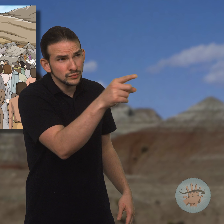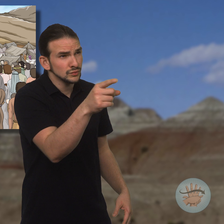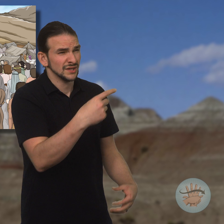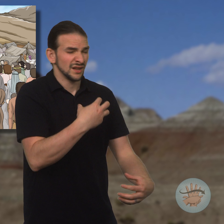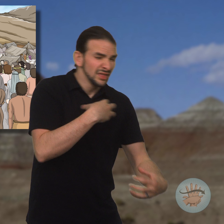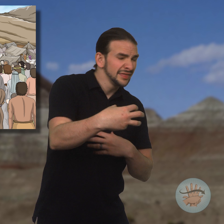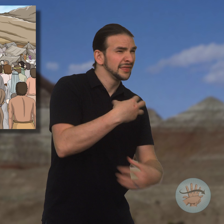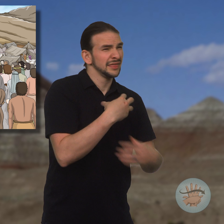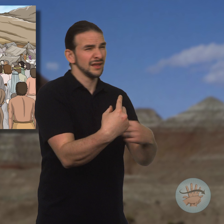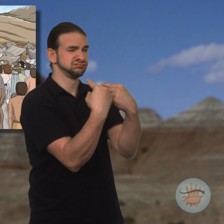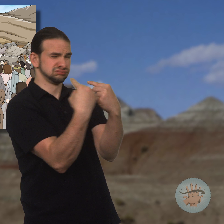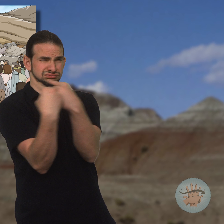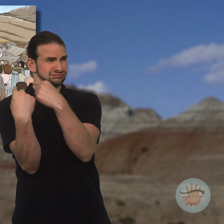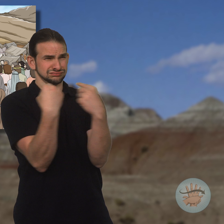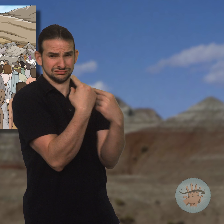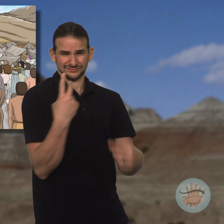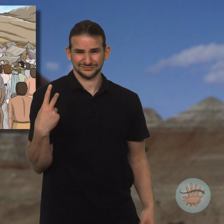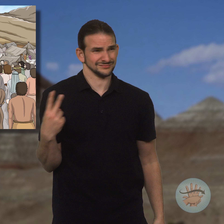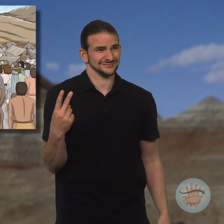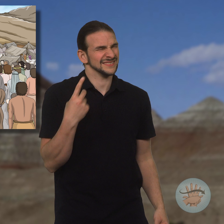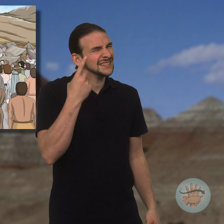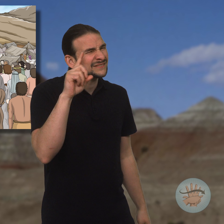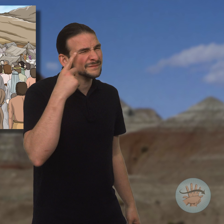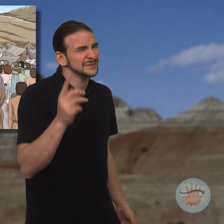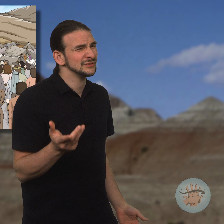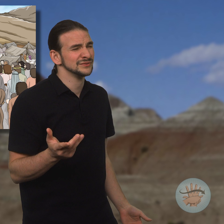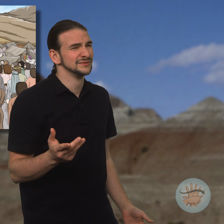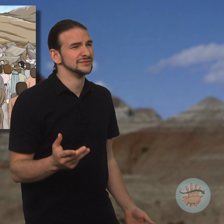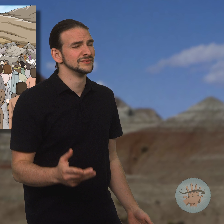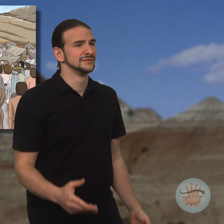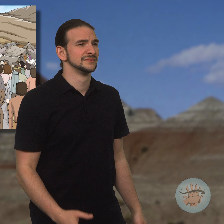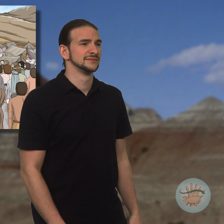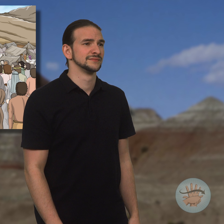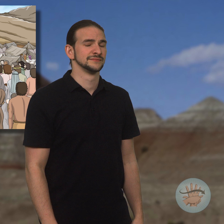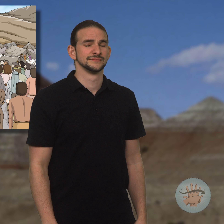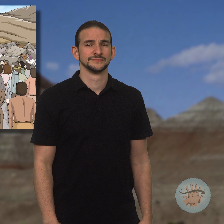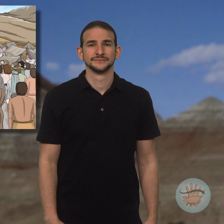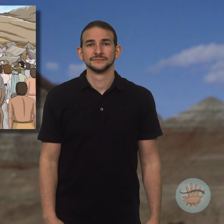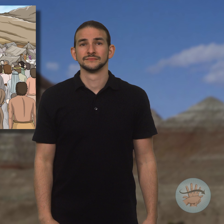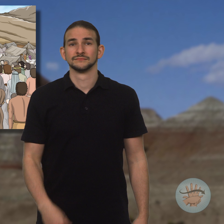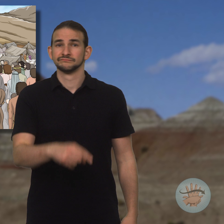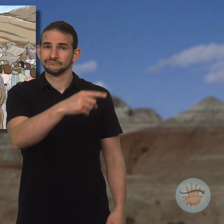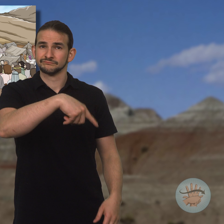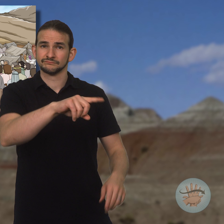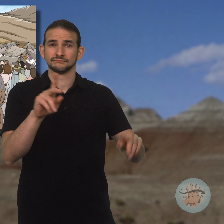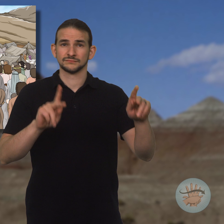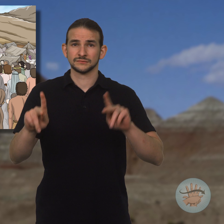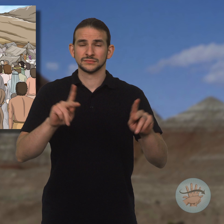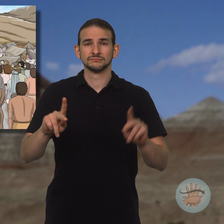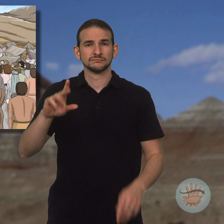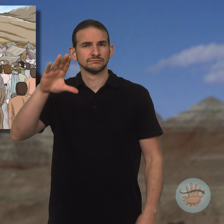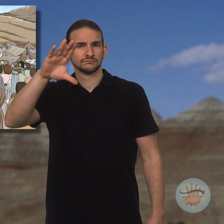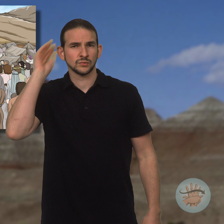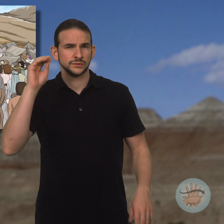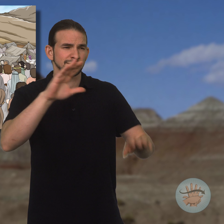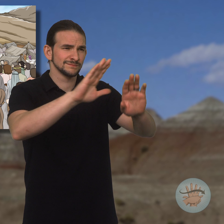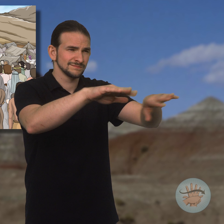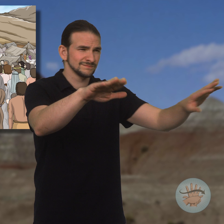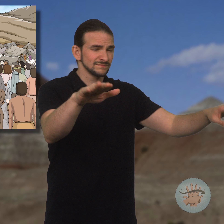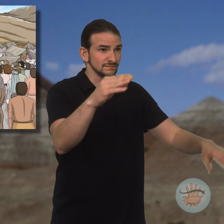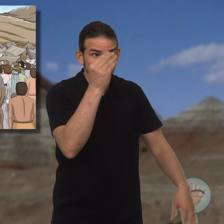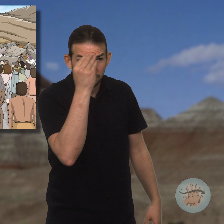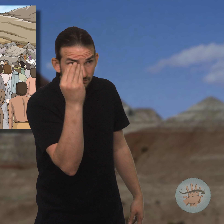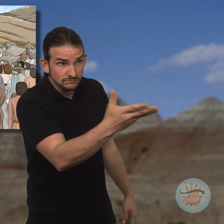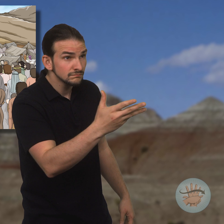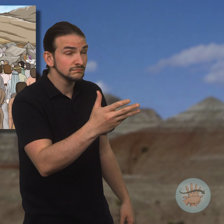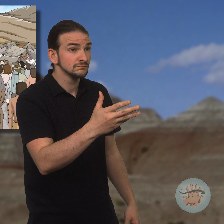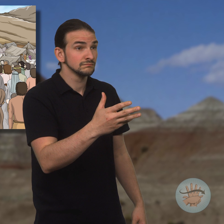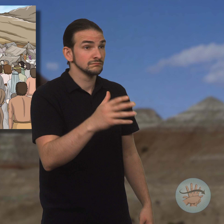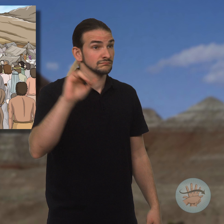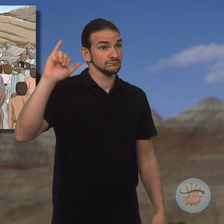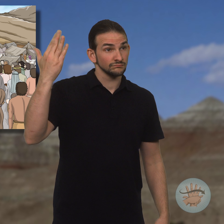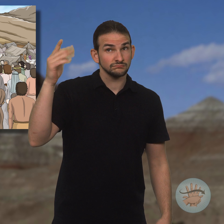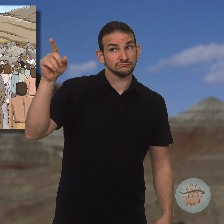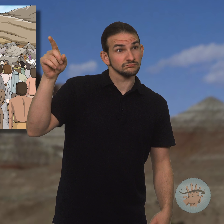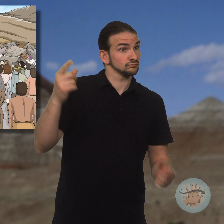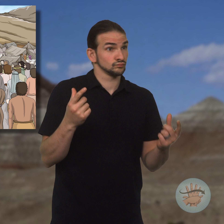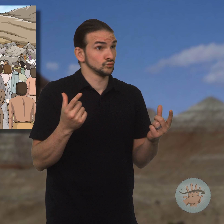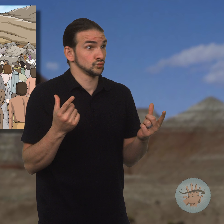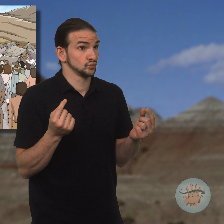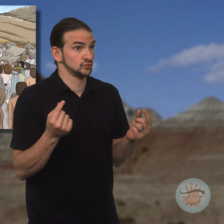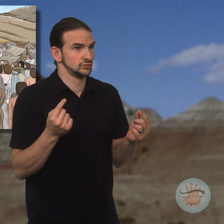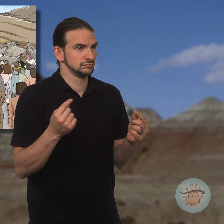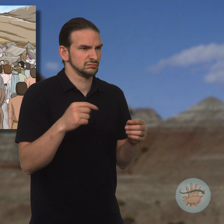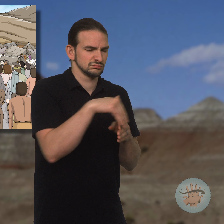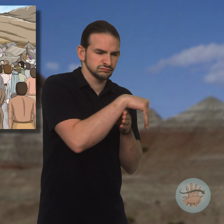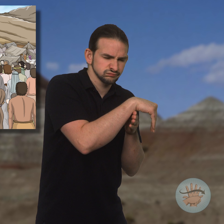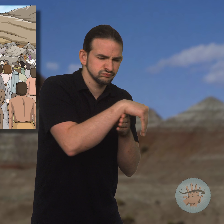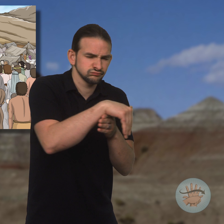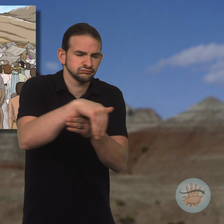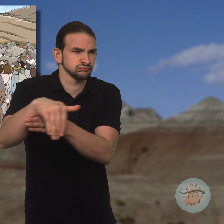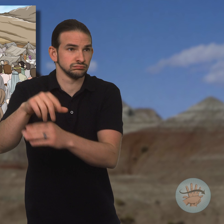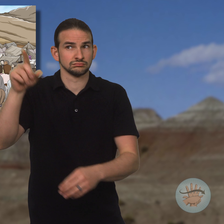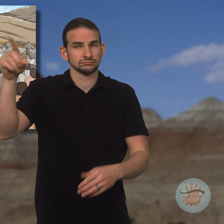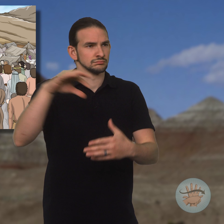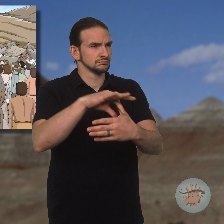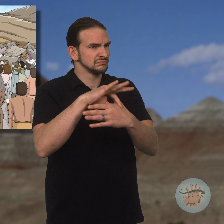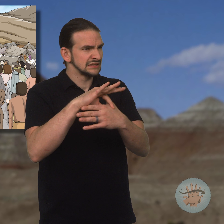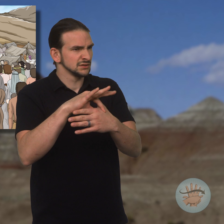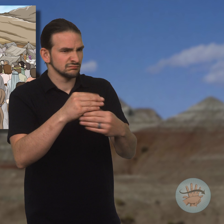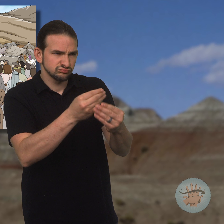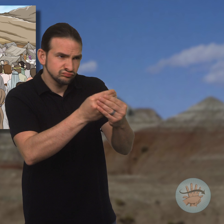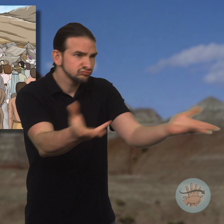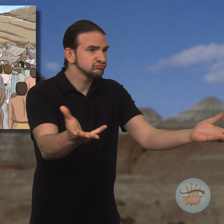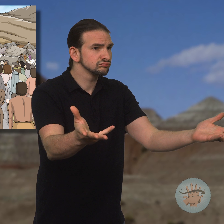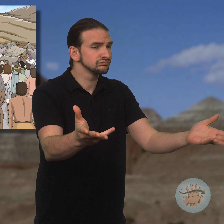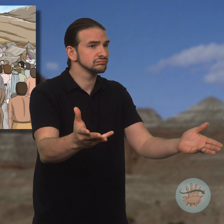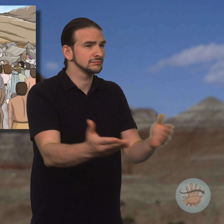For who are we that you should grumble against us?”